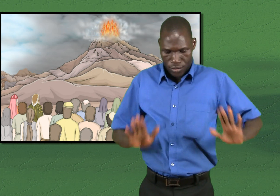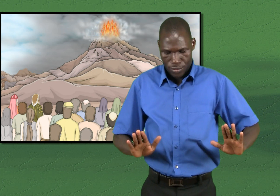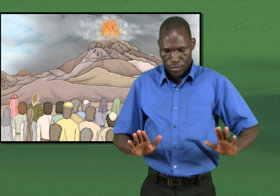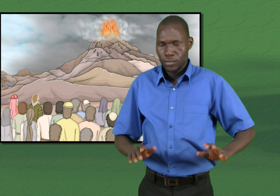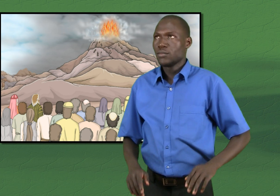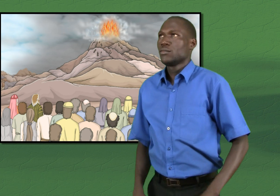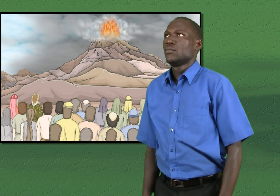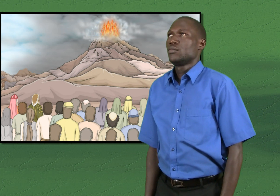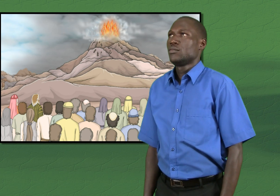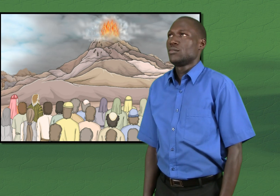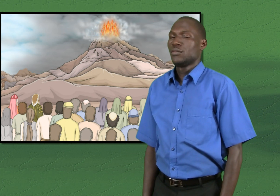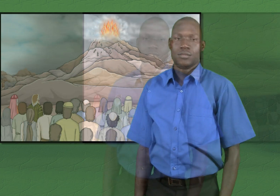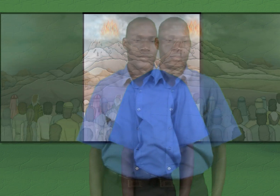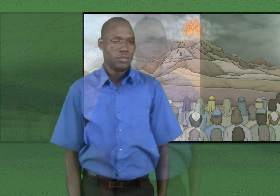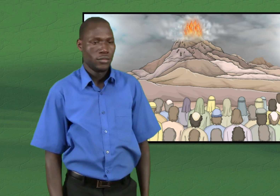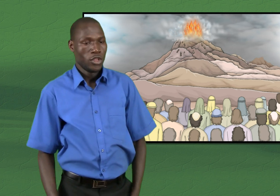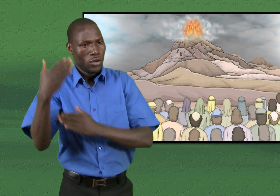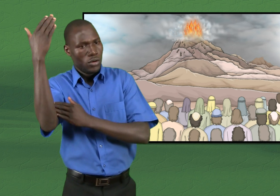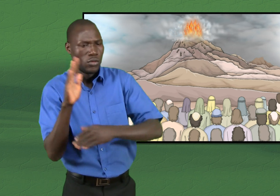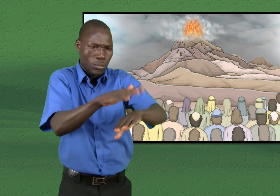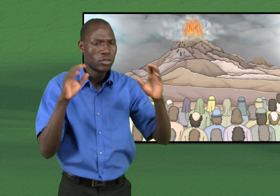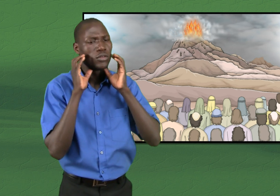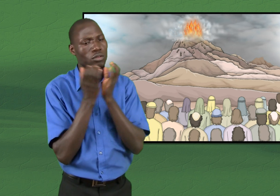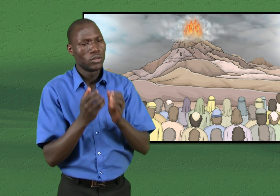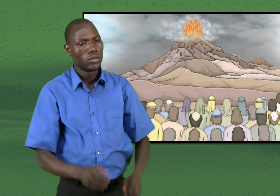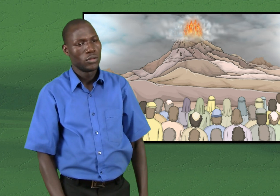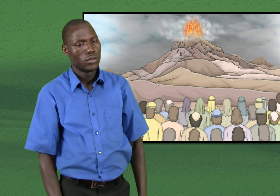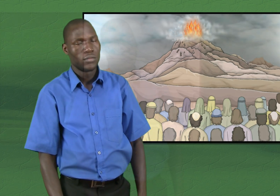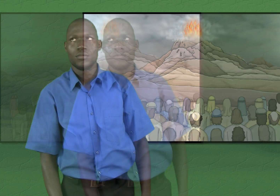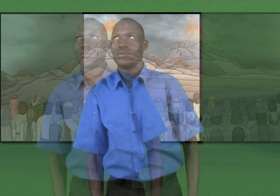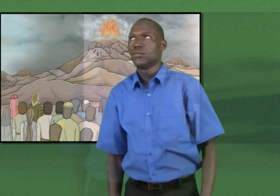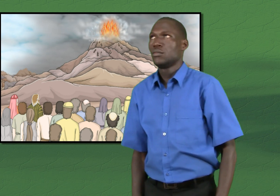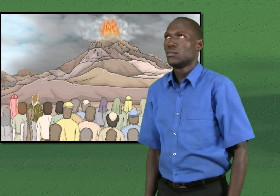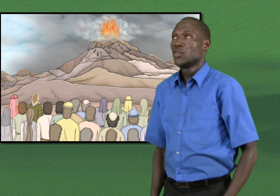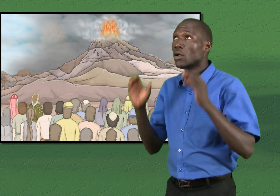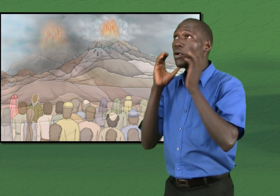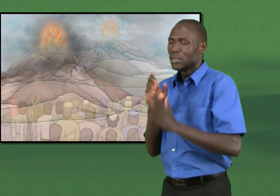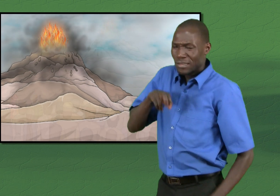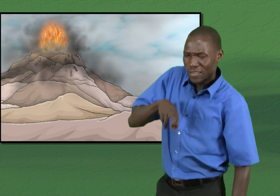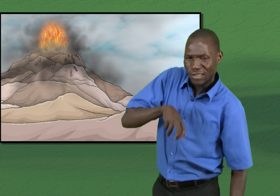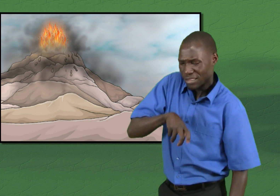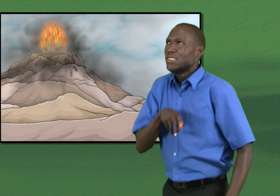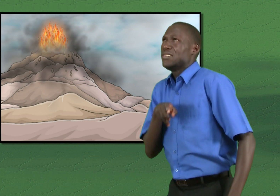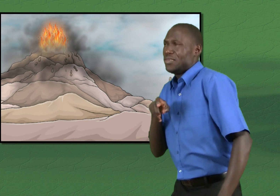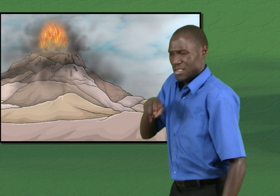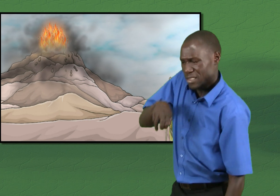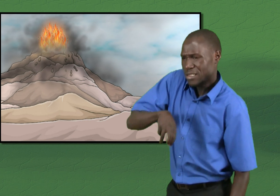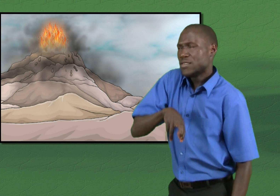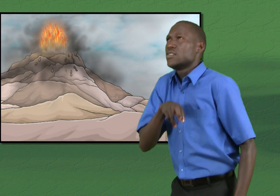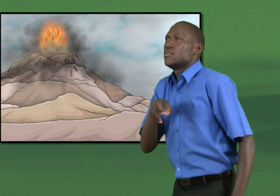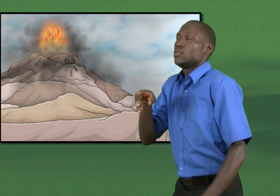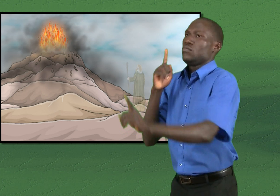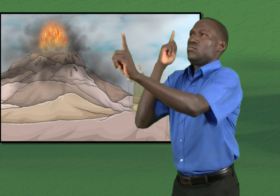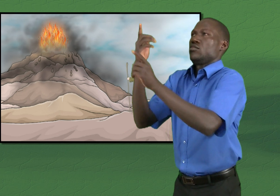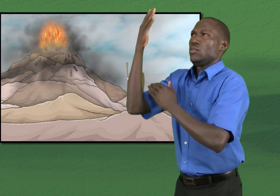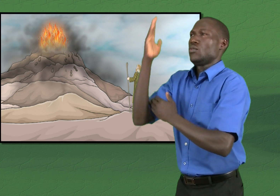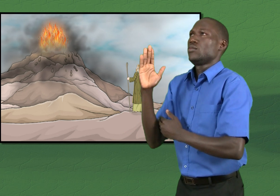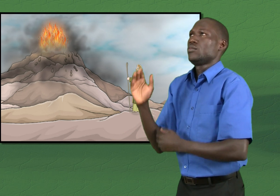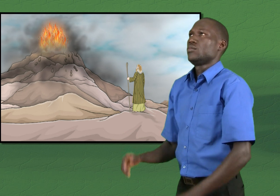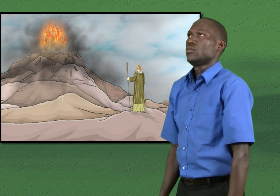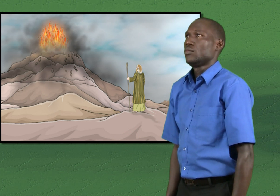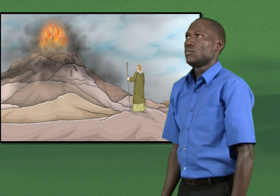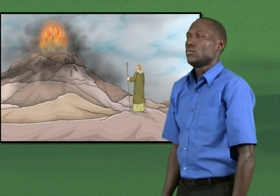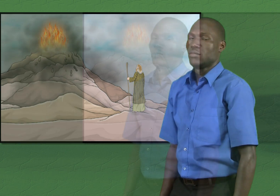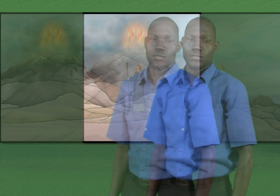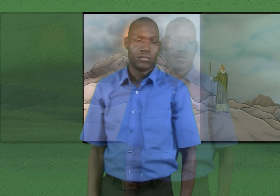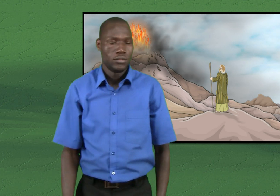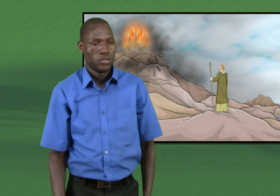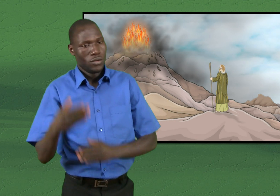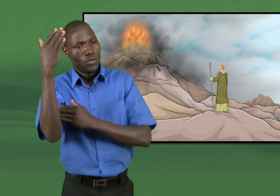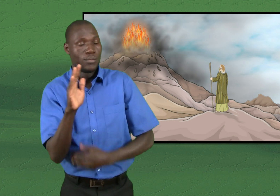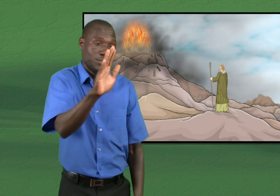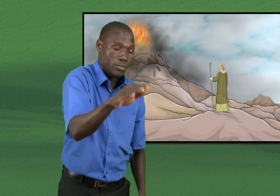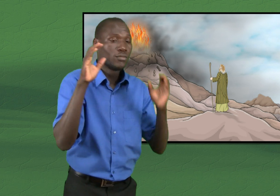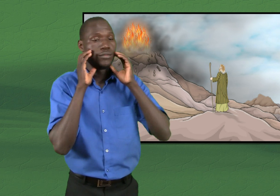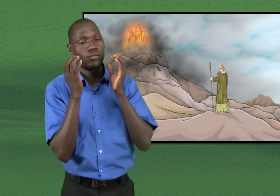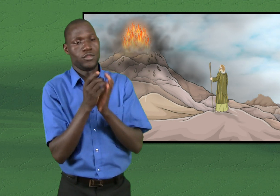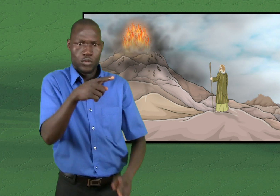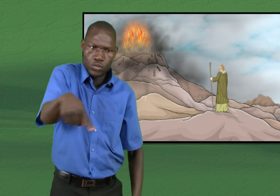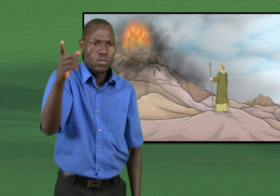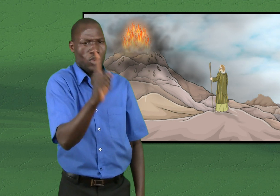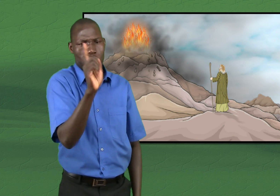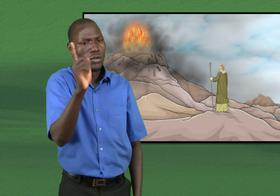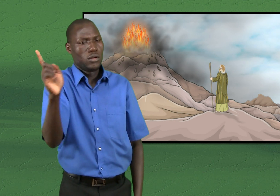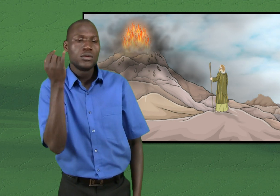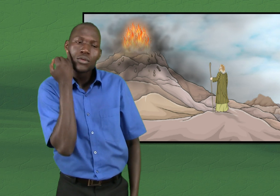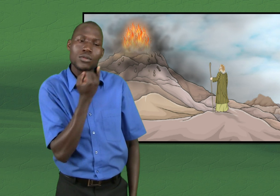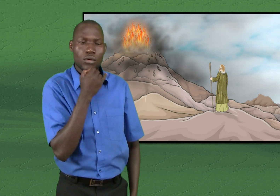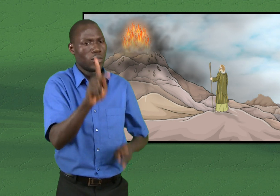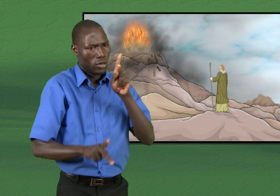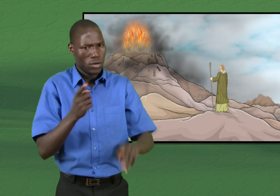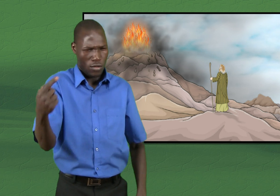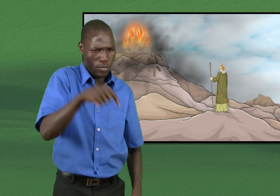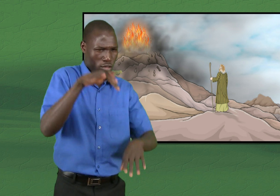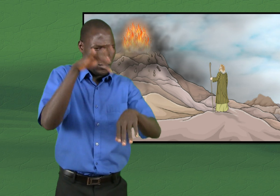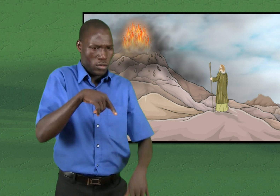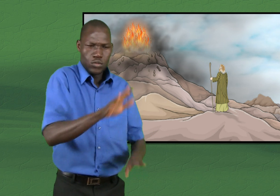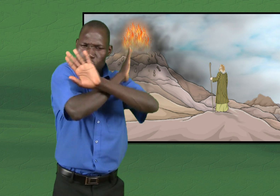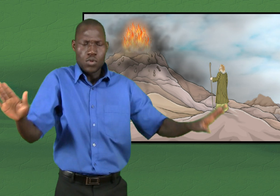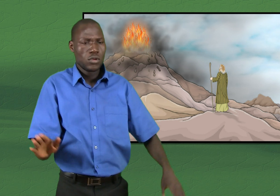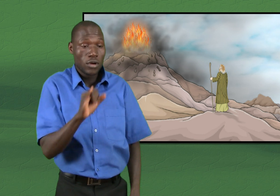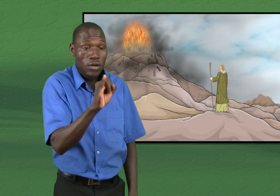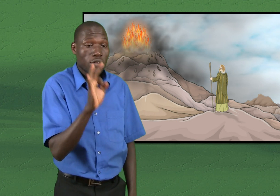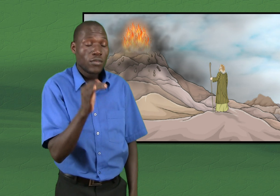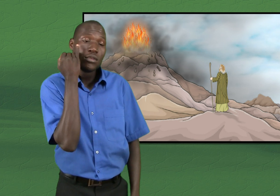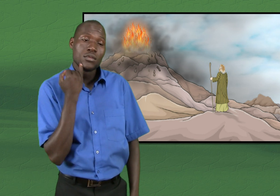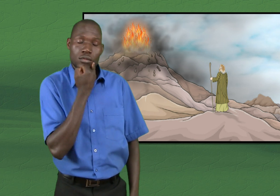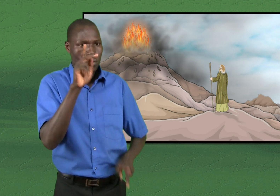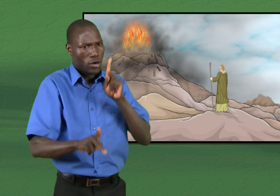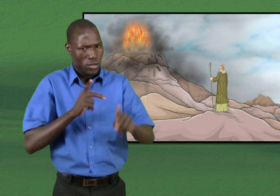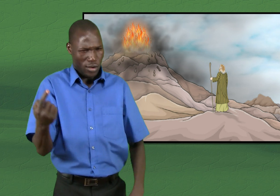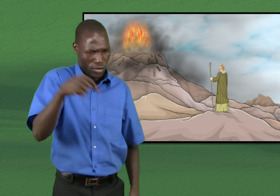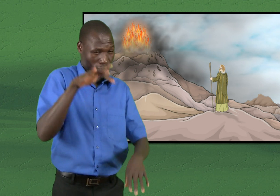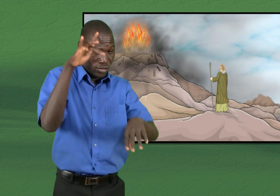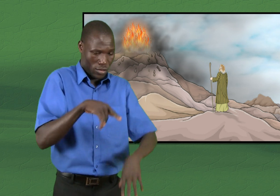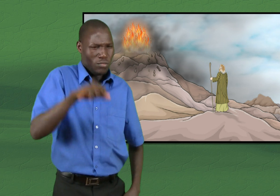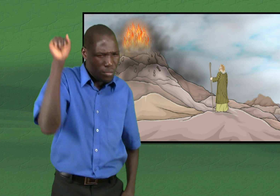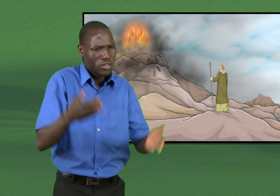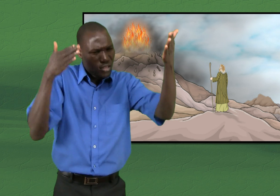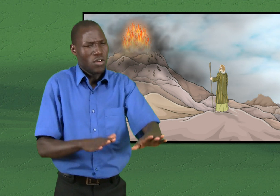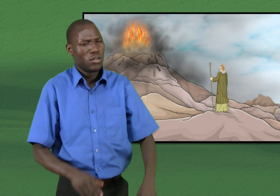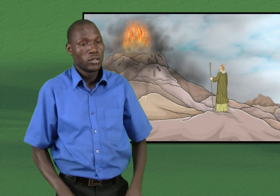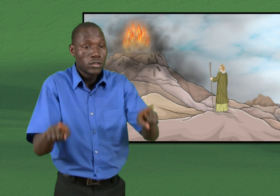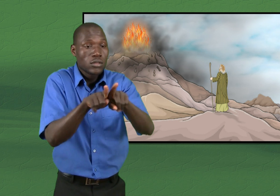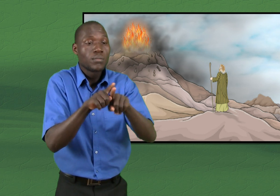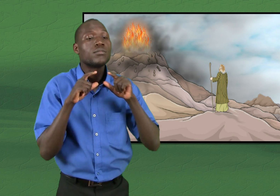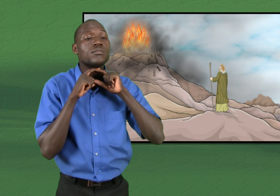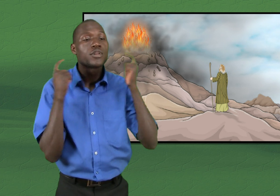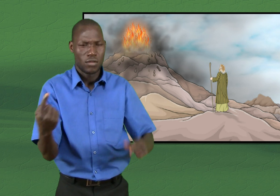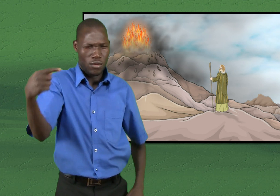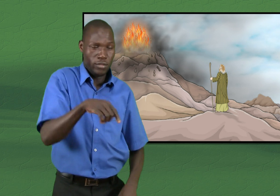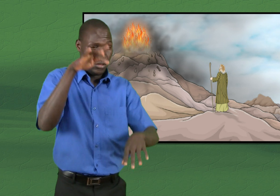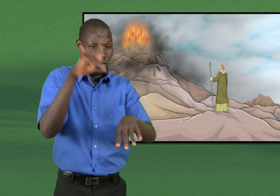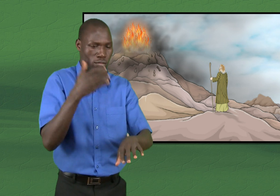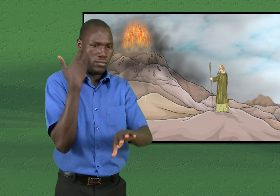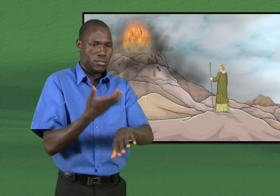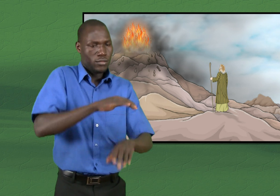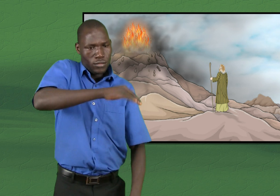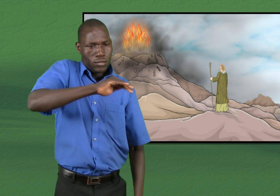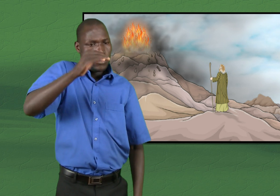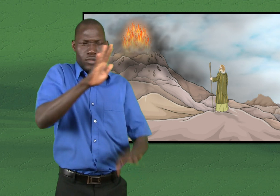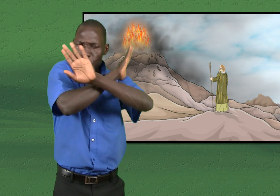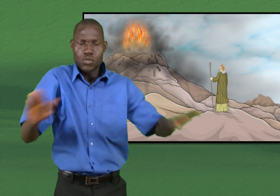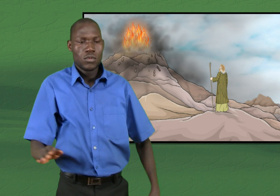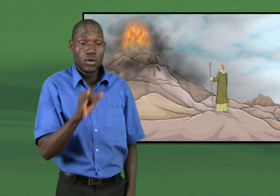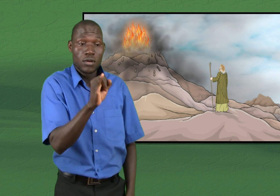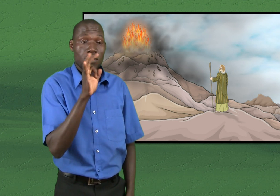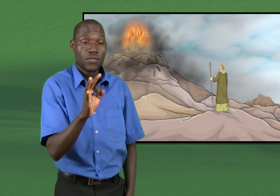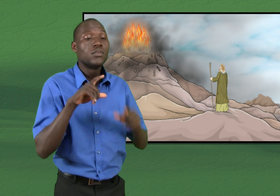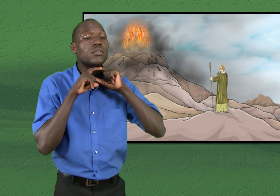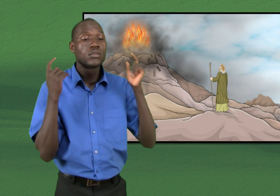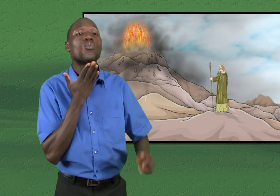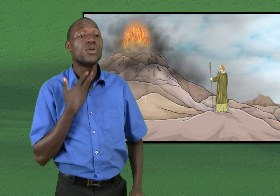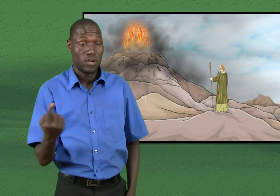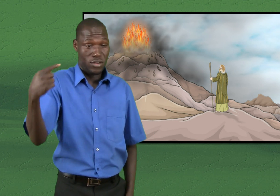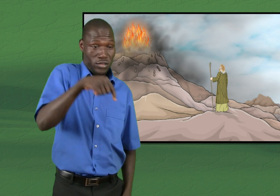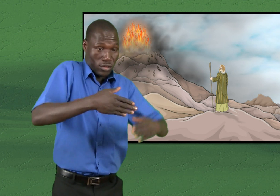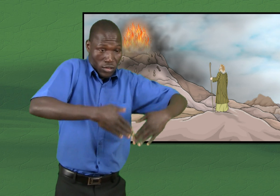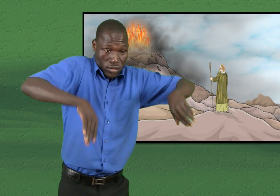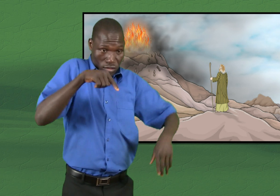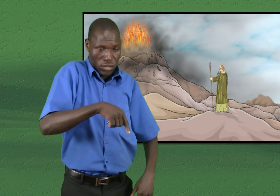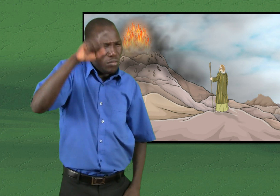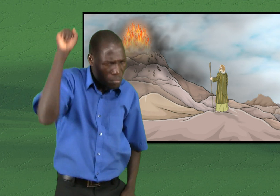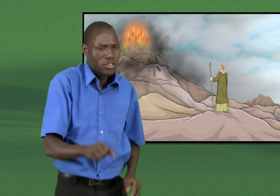And as the sound of the ram’s horn grew louder and louder, Moses spoke and God answered him in the thunder. The LORD descended to the top of Mount Sinai and called Moses to the summit.